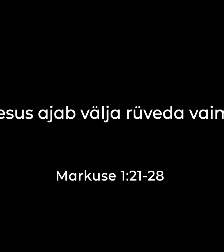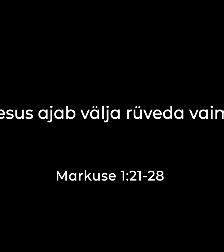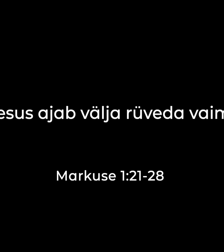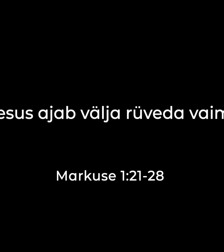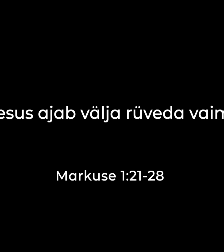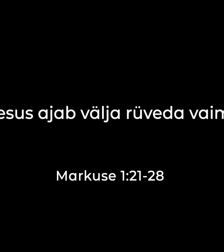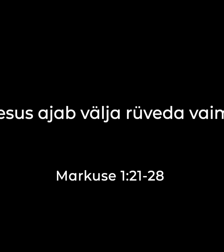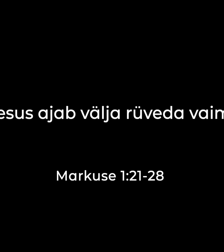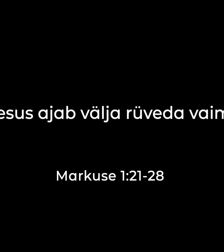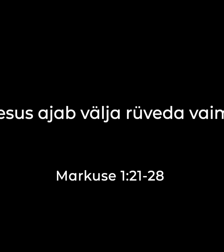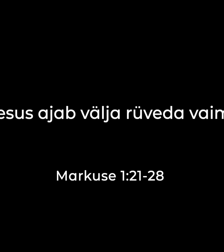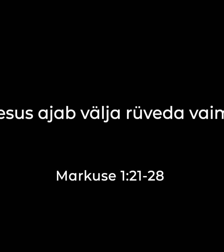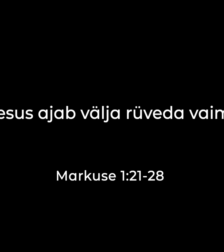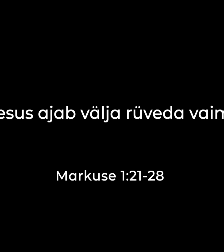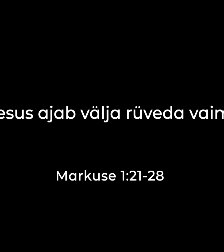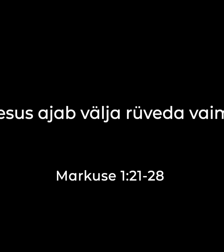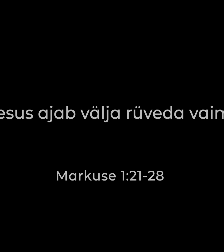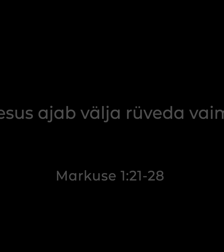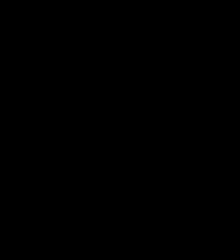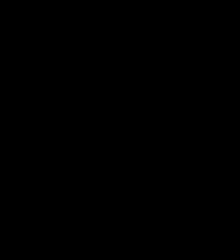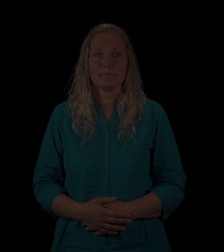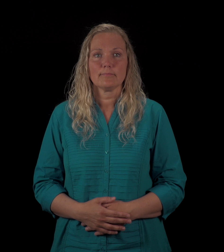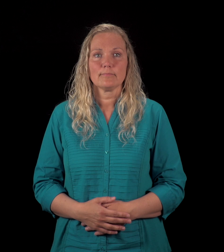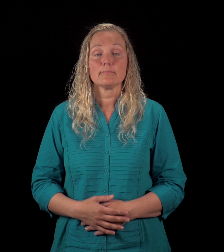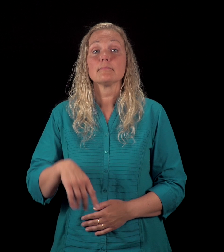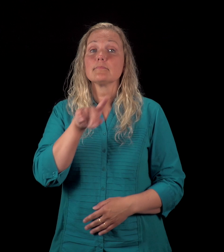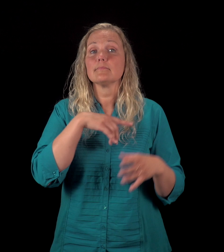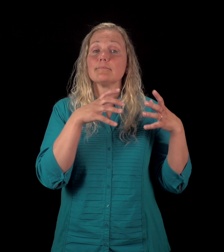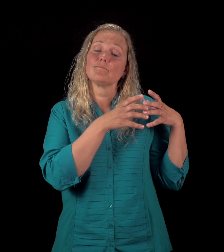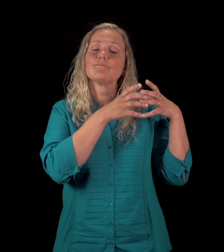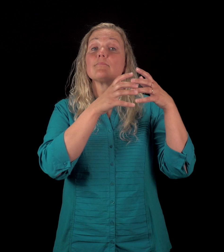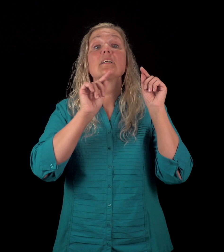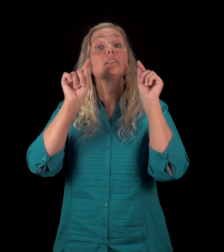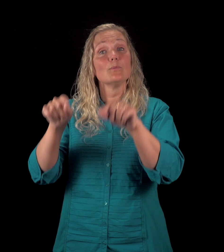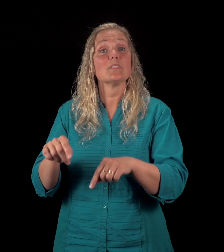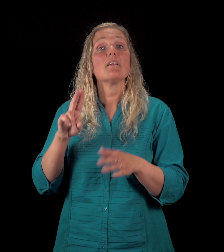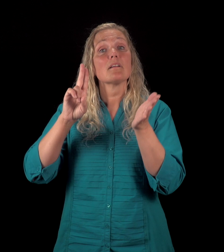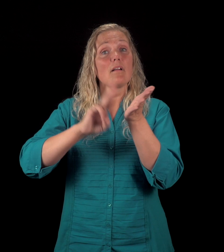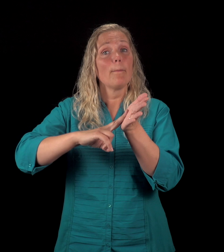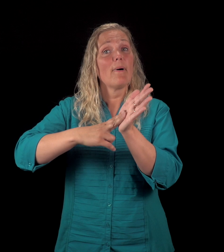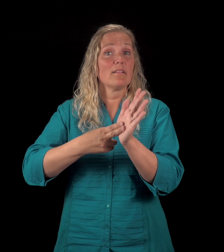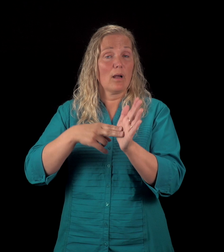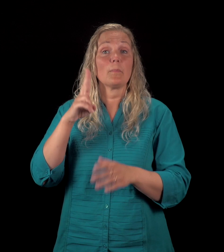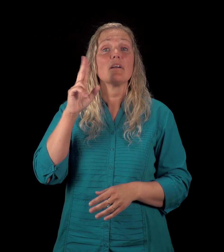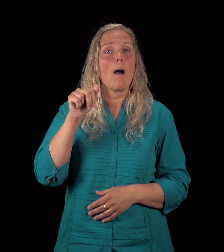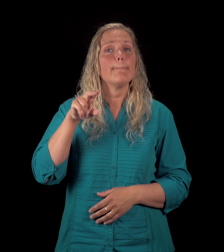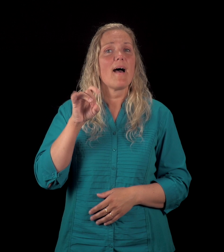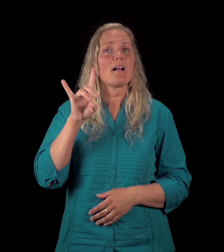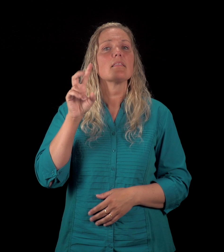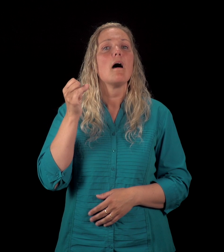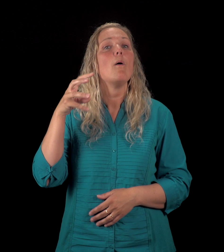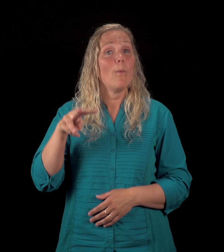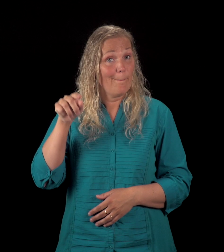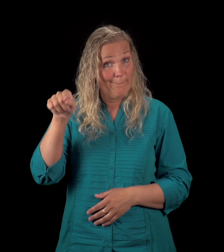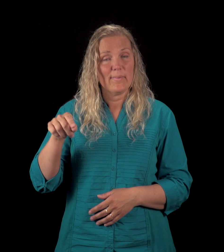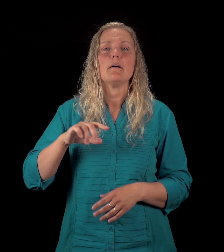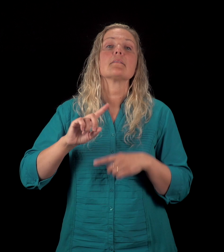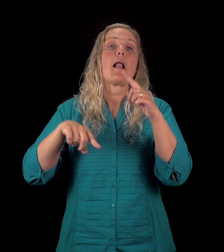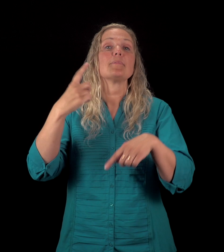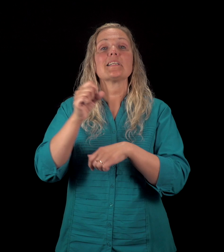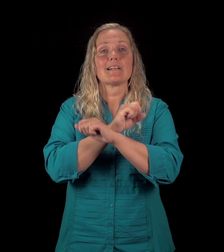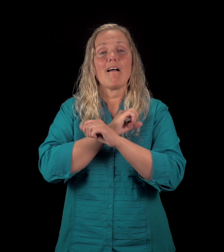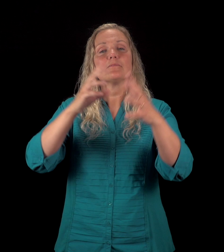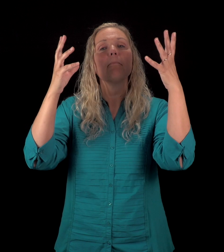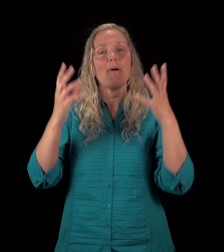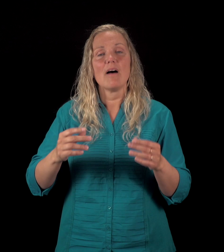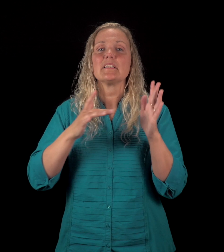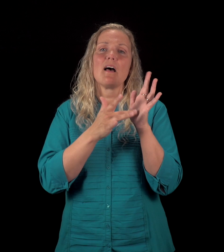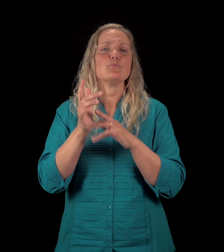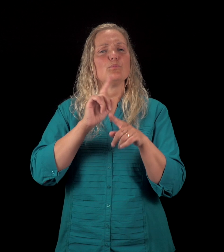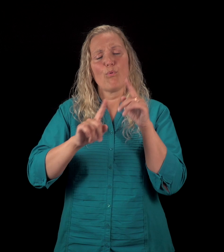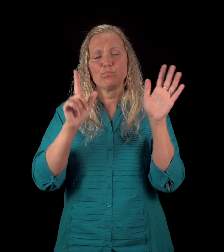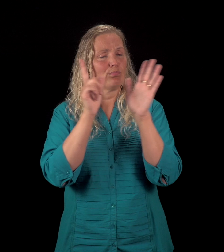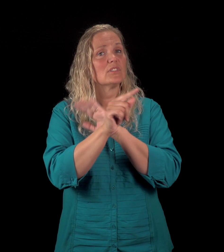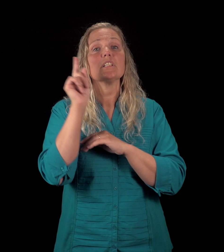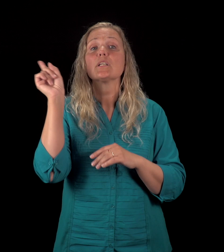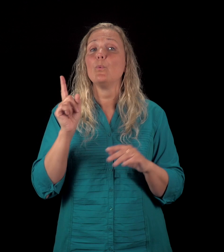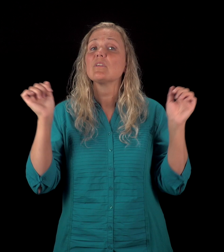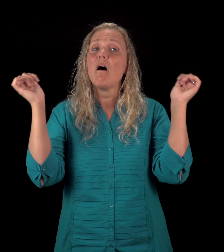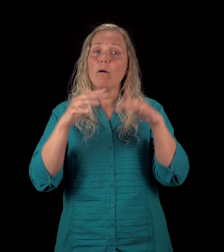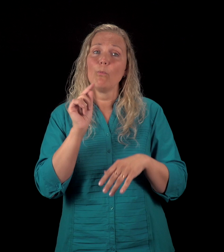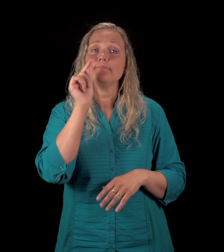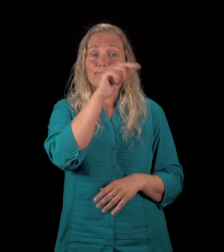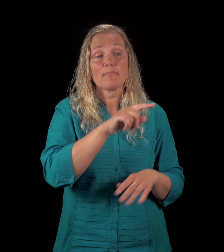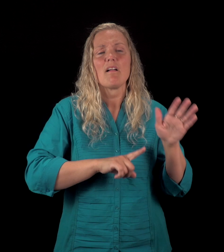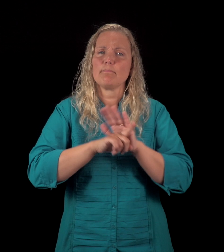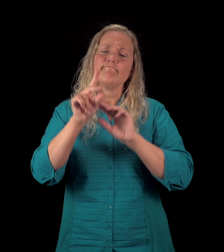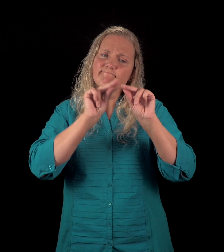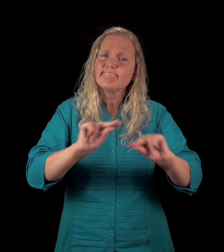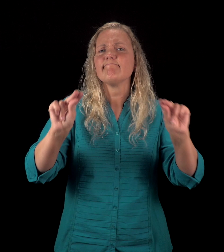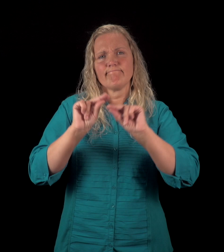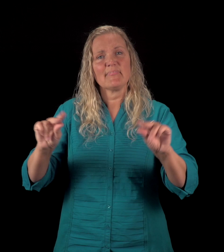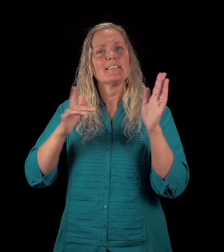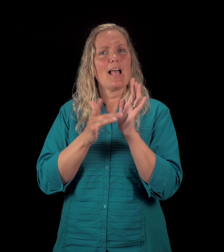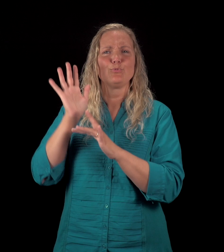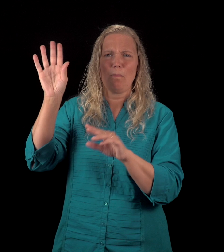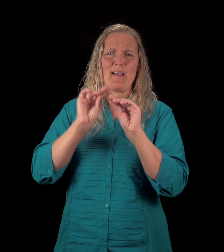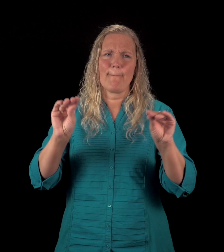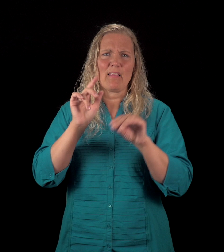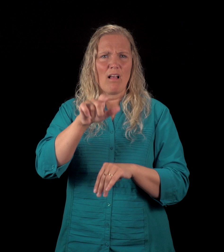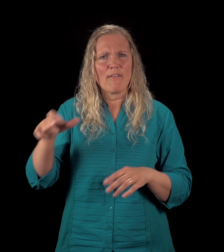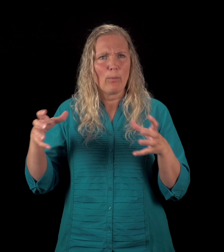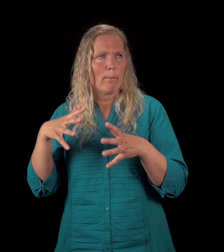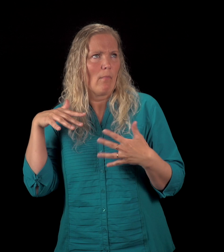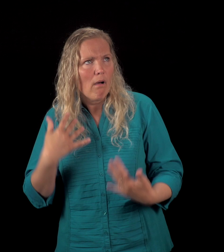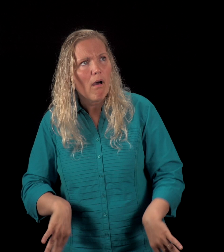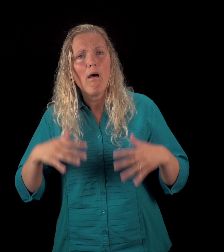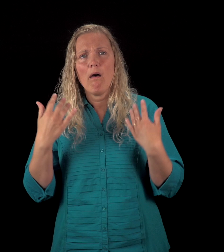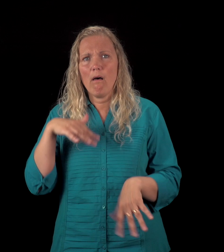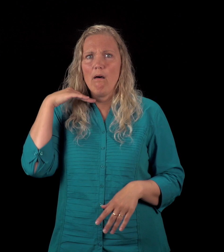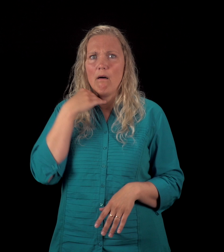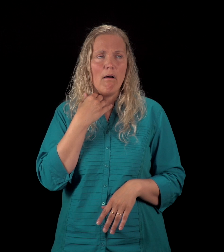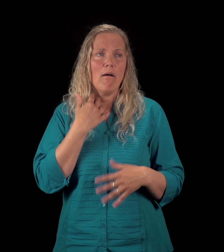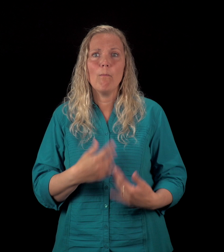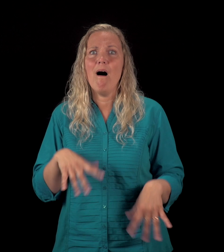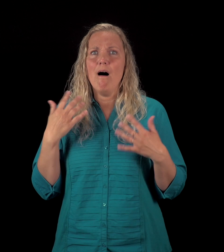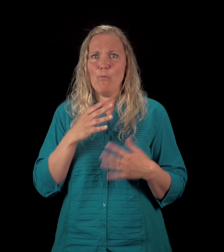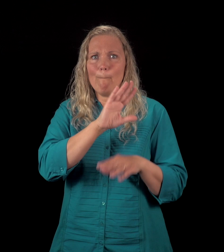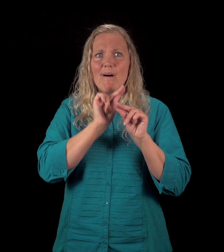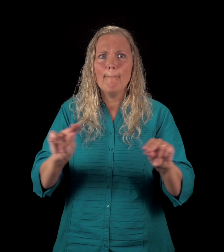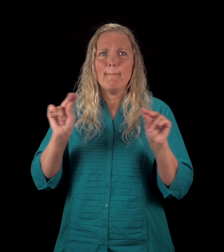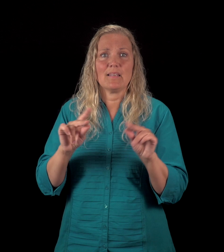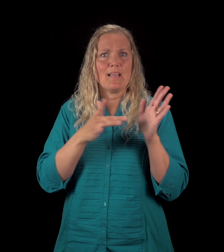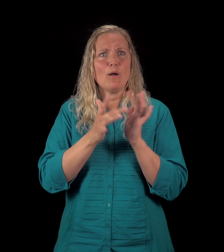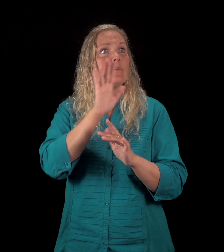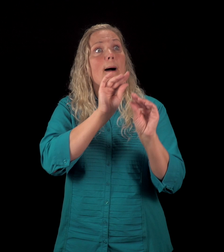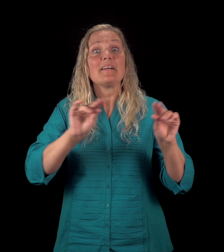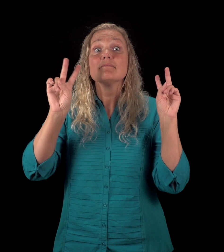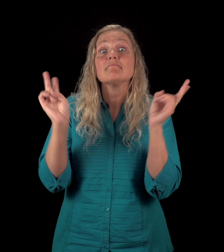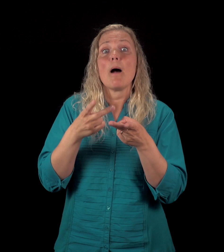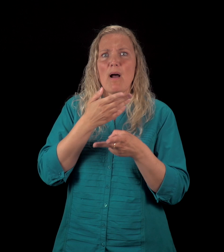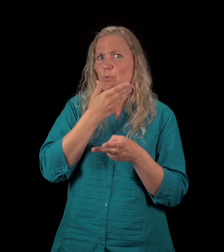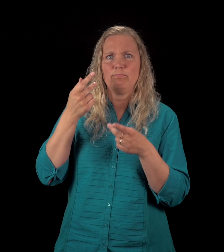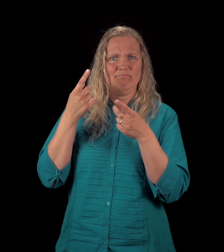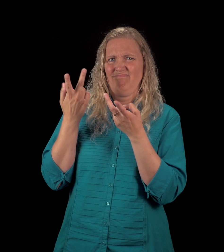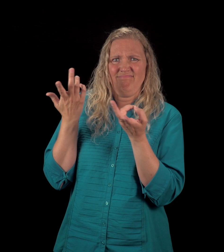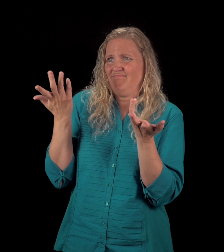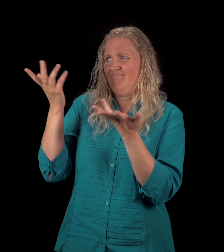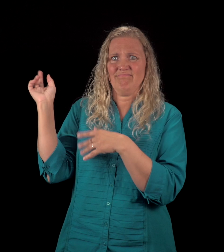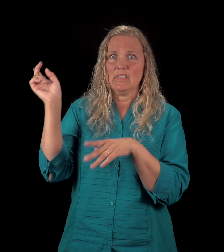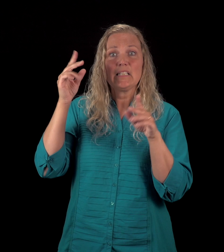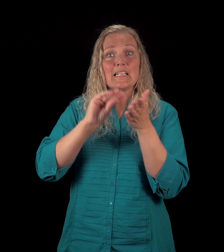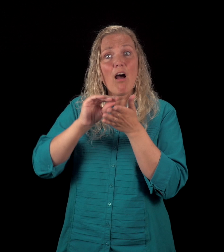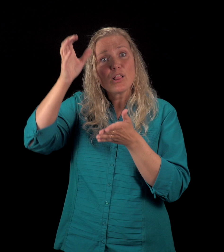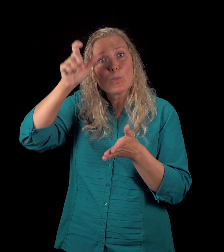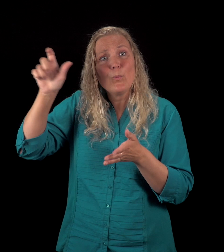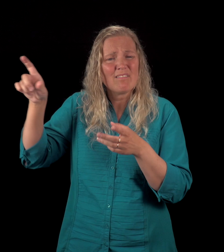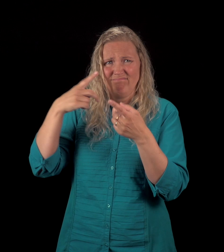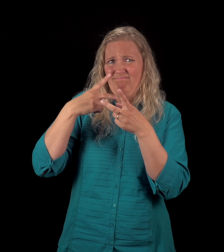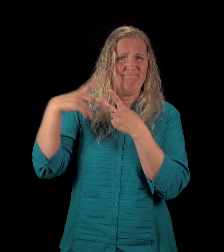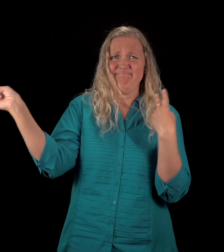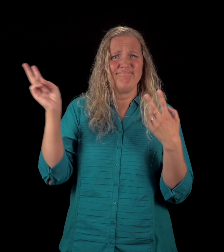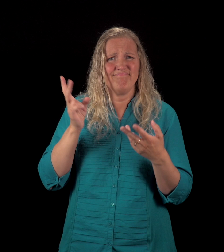Then Jesus and His companions went to Capernaum, and right away Jesus entered the synagogue on the Sabbath and began to teach. The people were astonished at His teaching, because He taught as one who had authority, and not as the scribes.